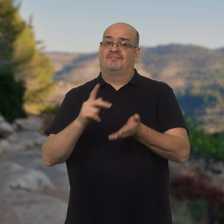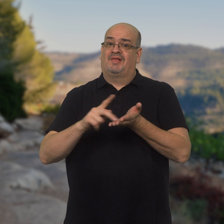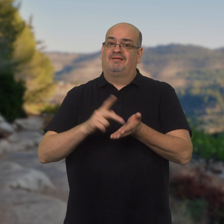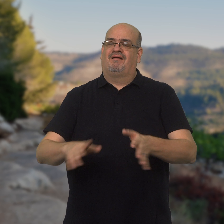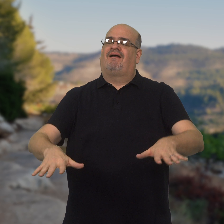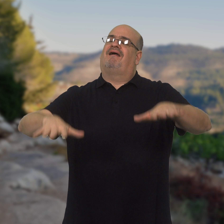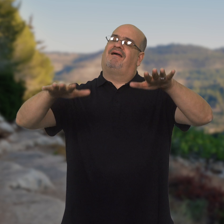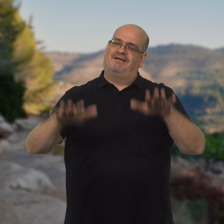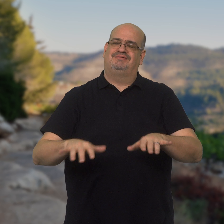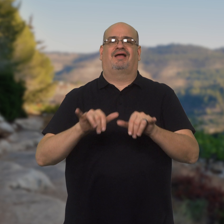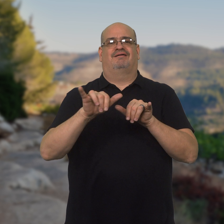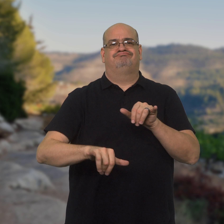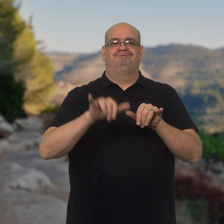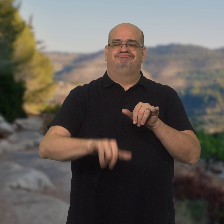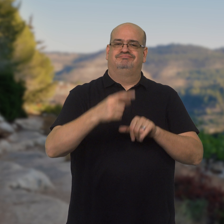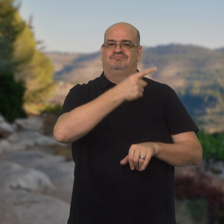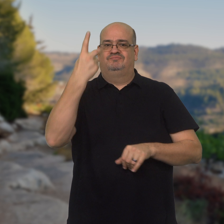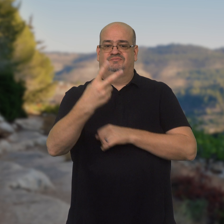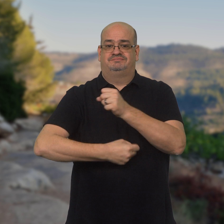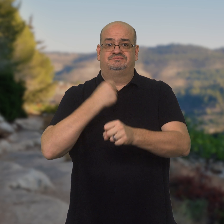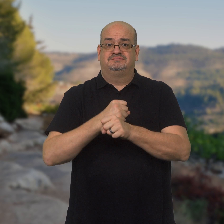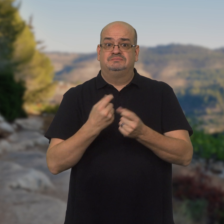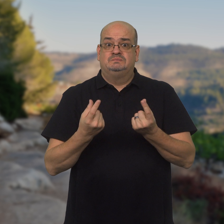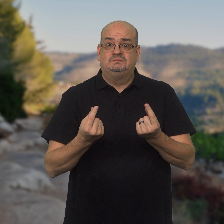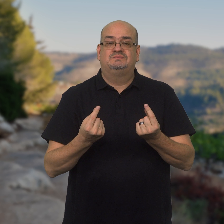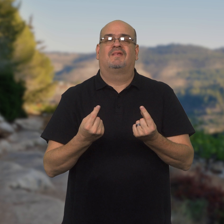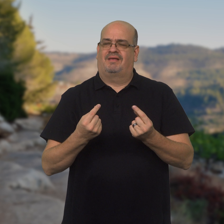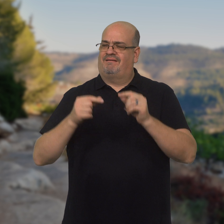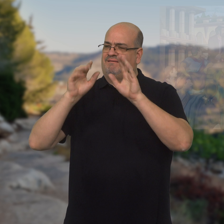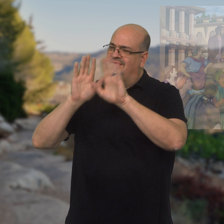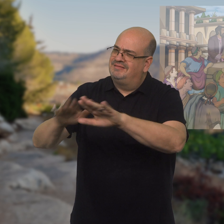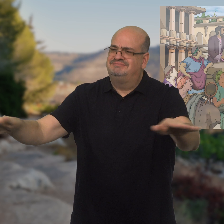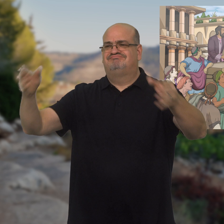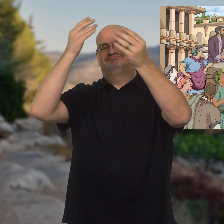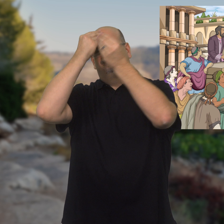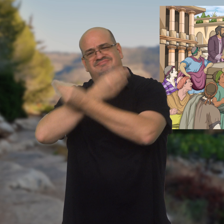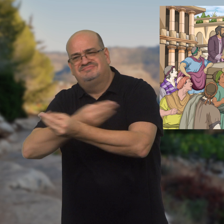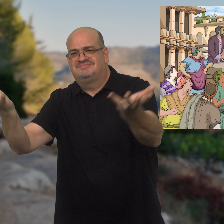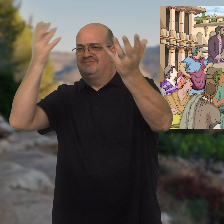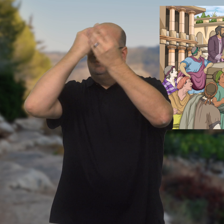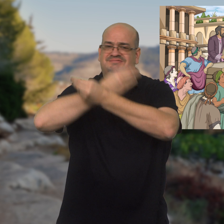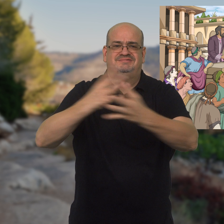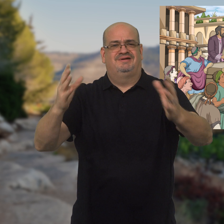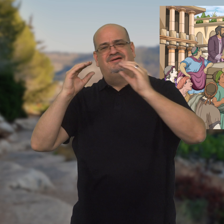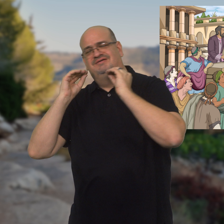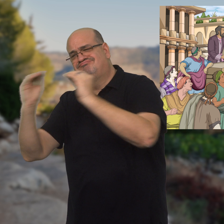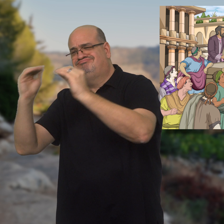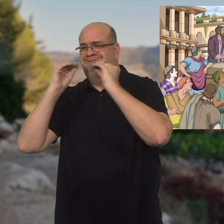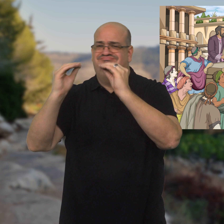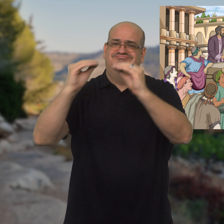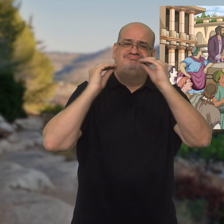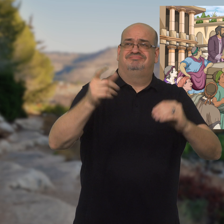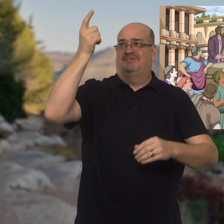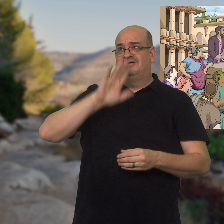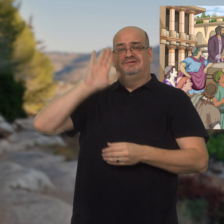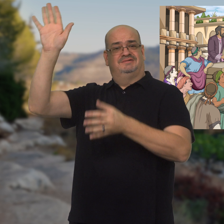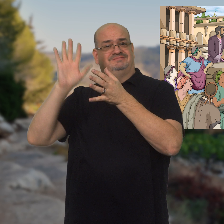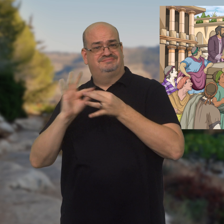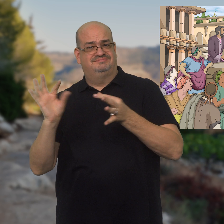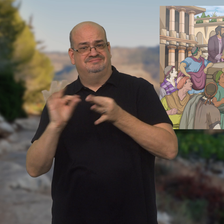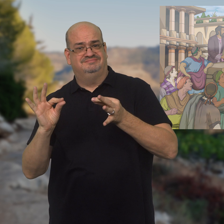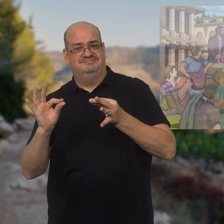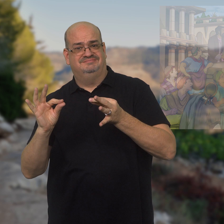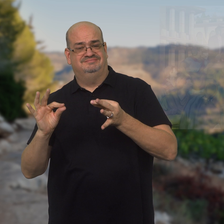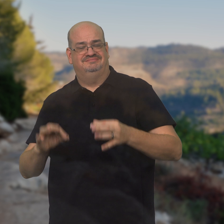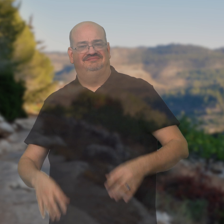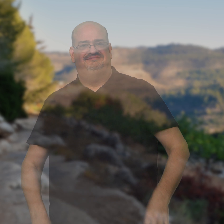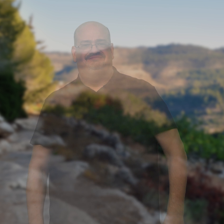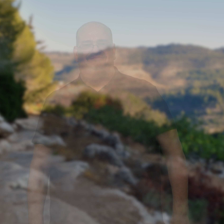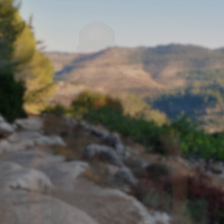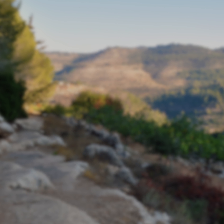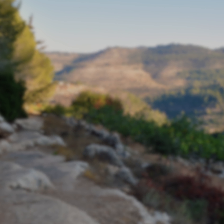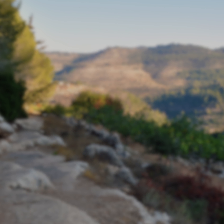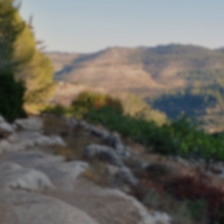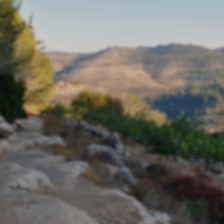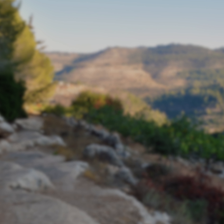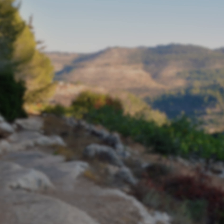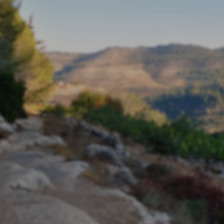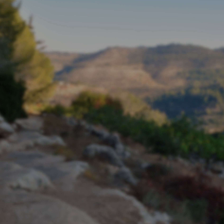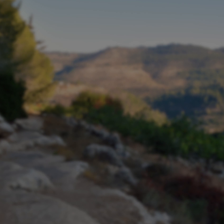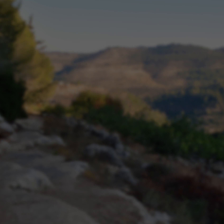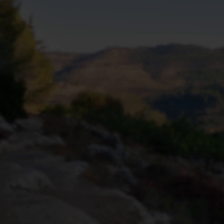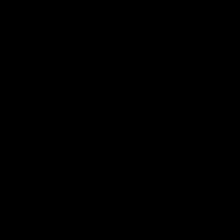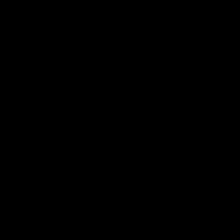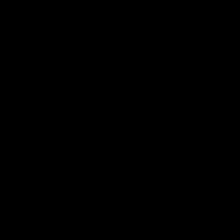So Paul stayed for a year and a half, teaching the word of God among the Corinthians.